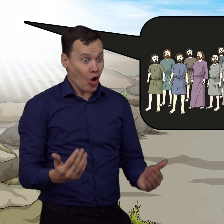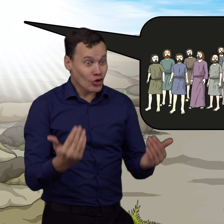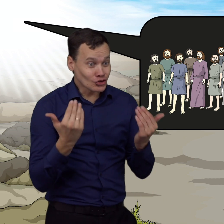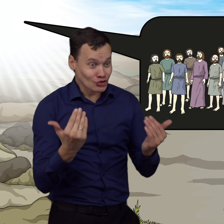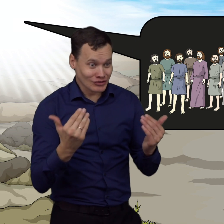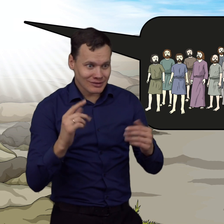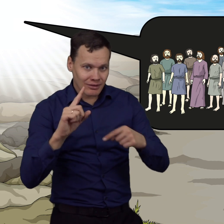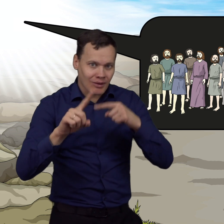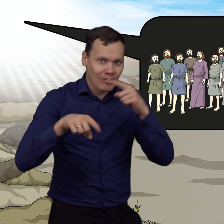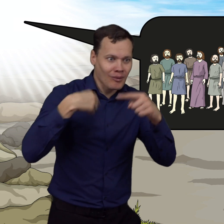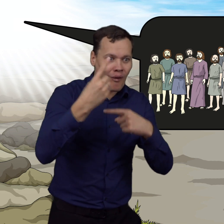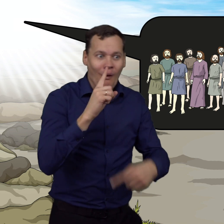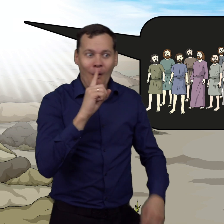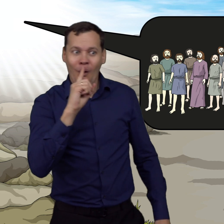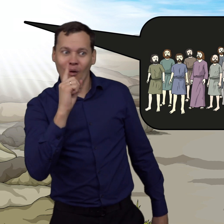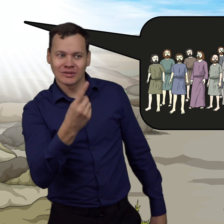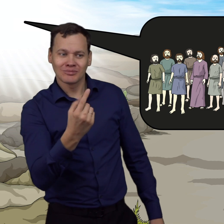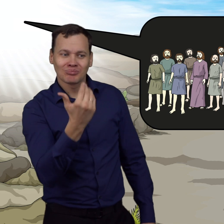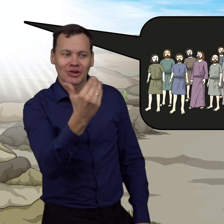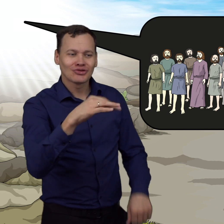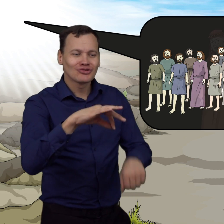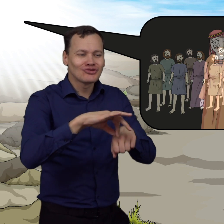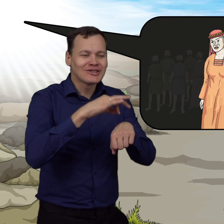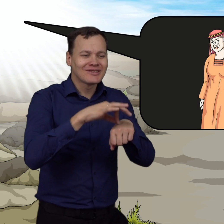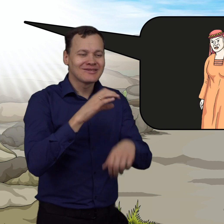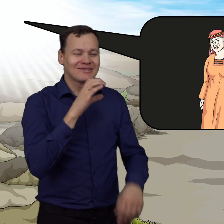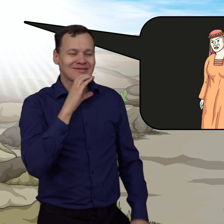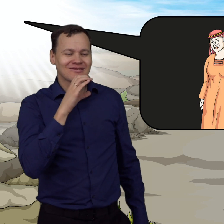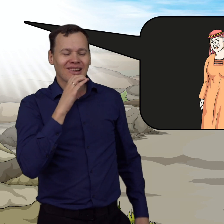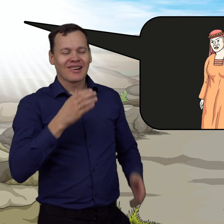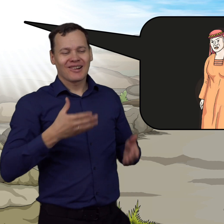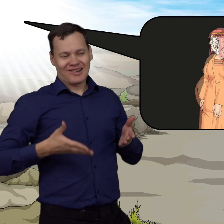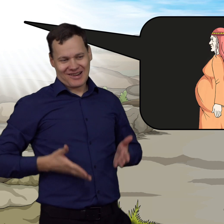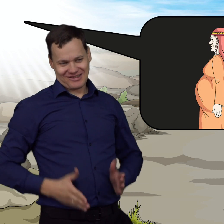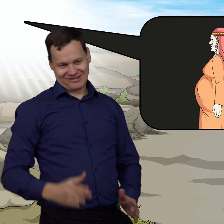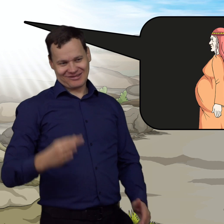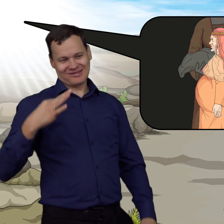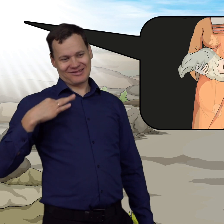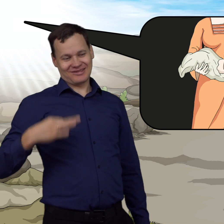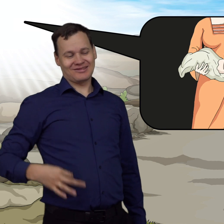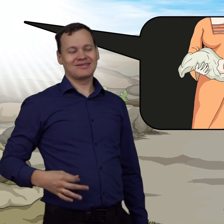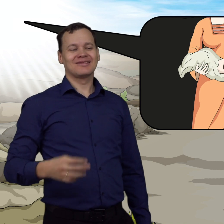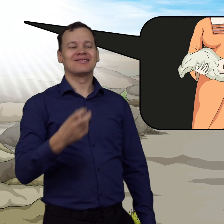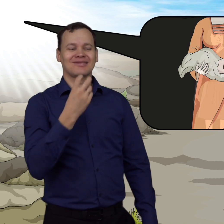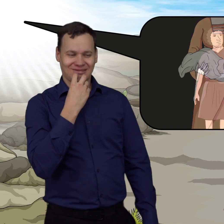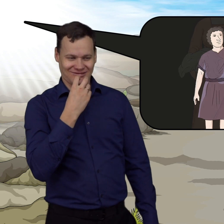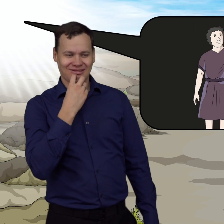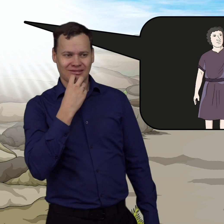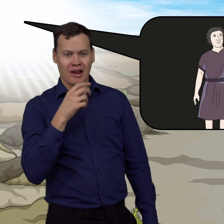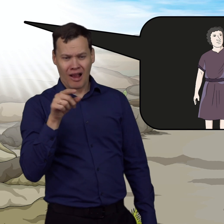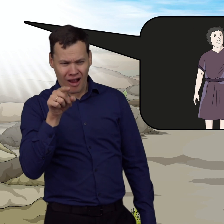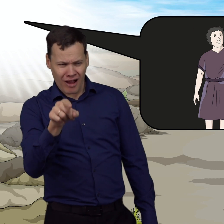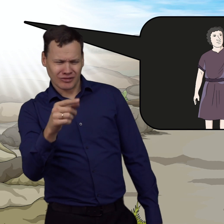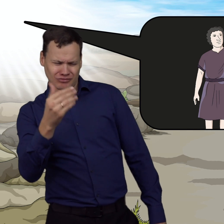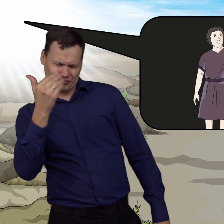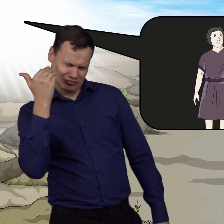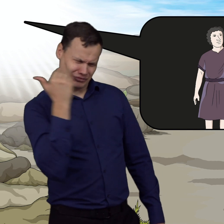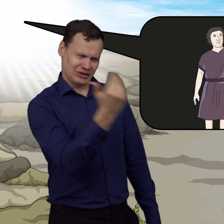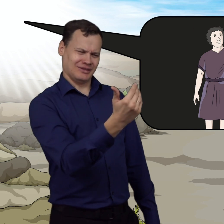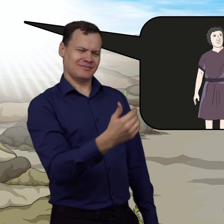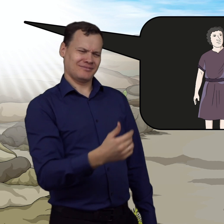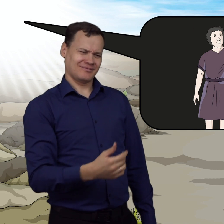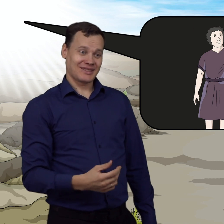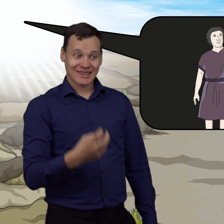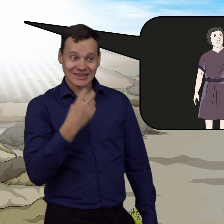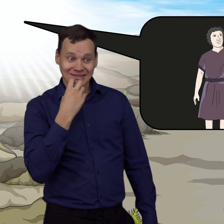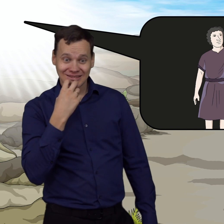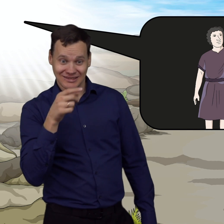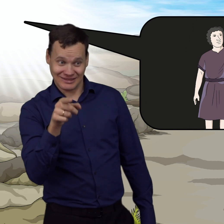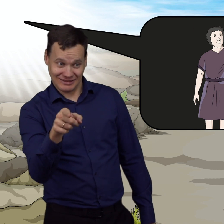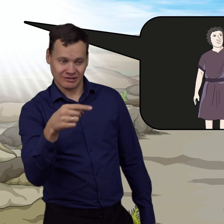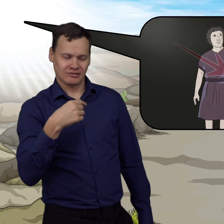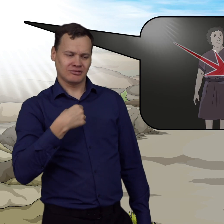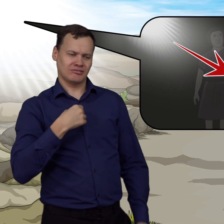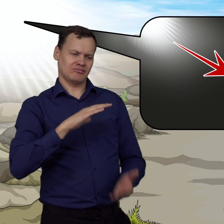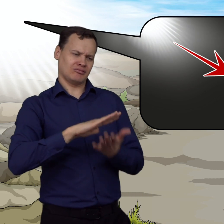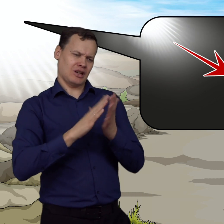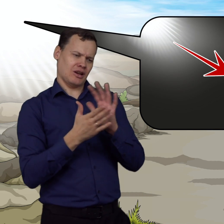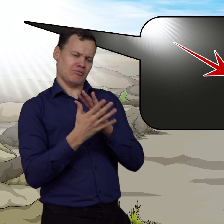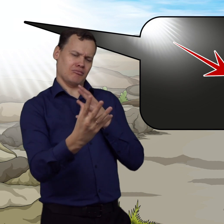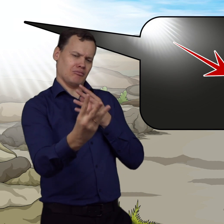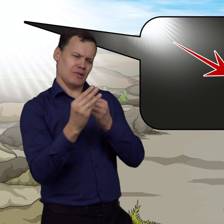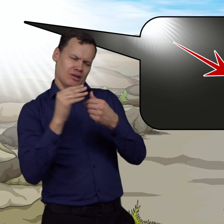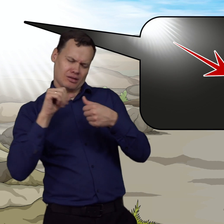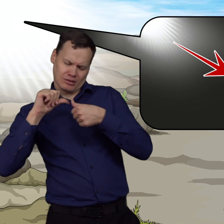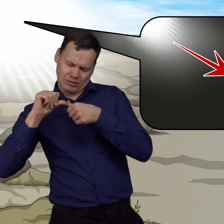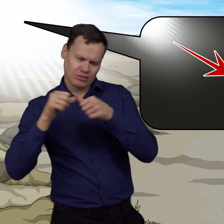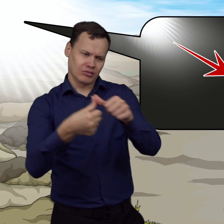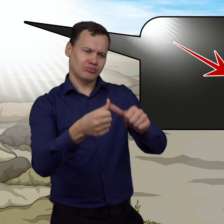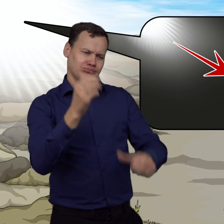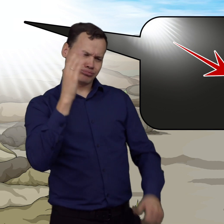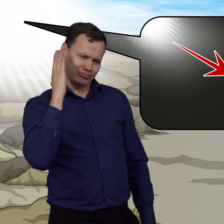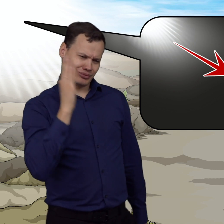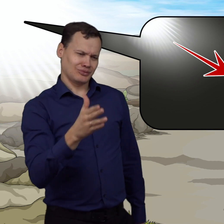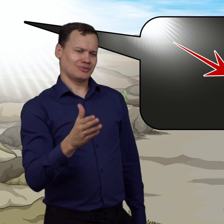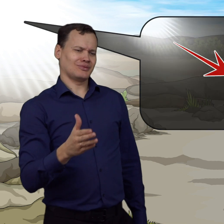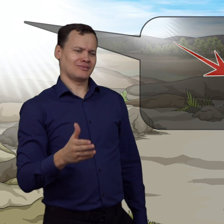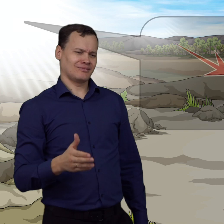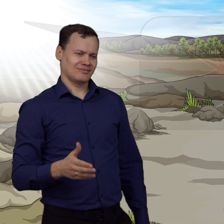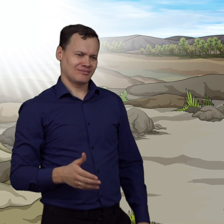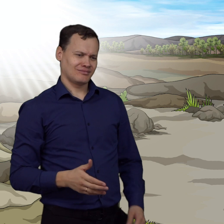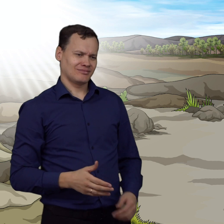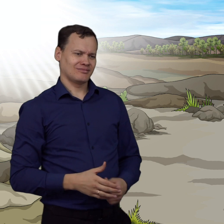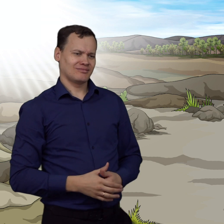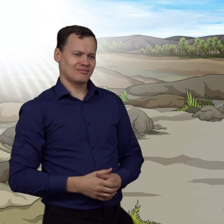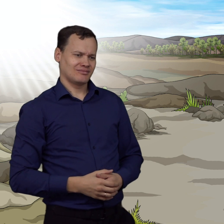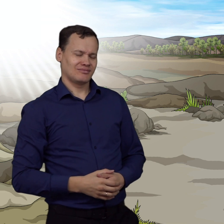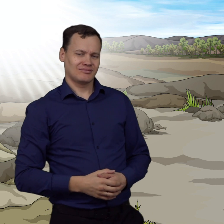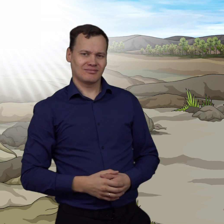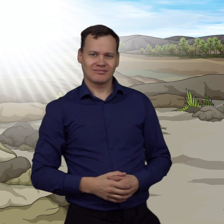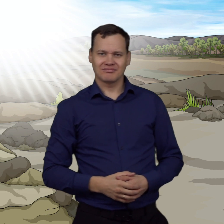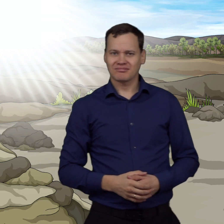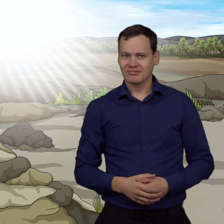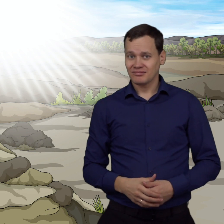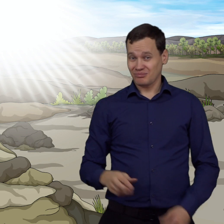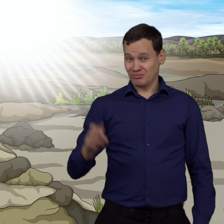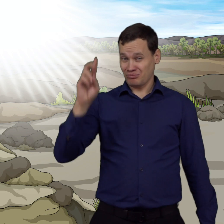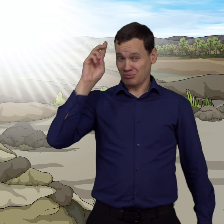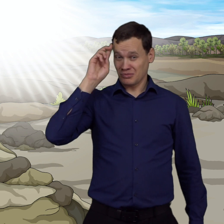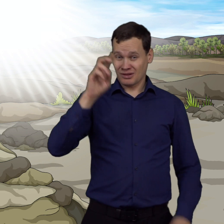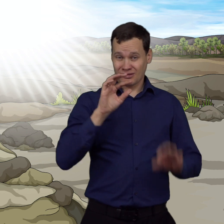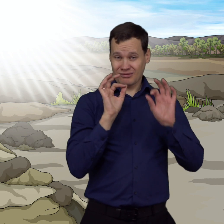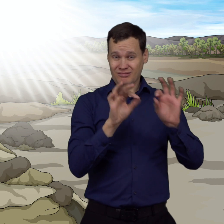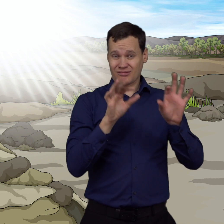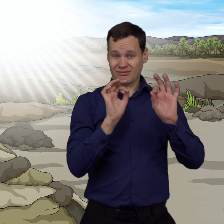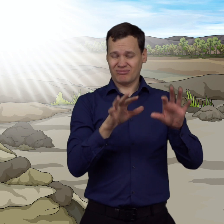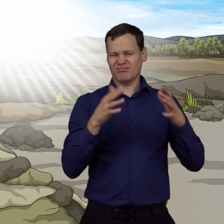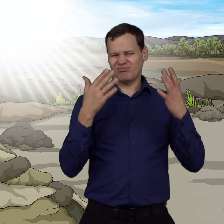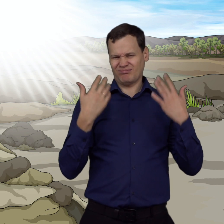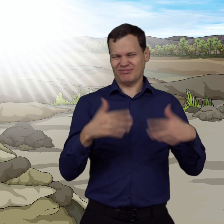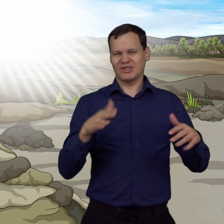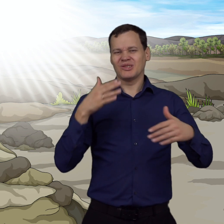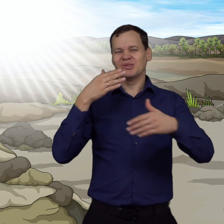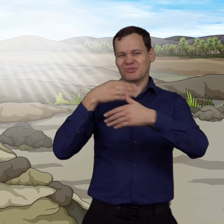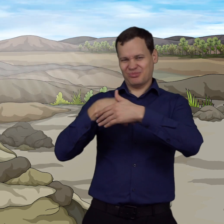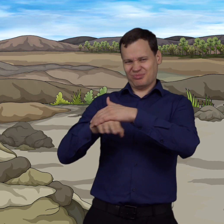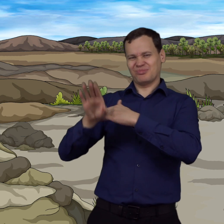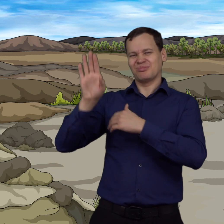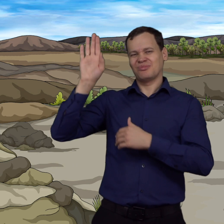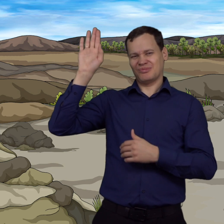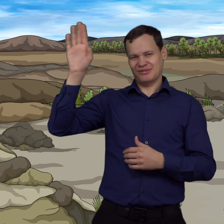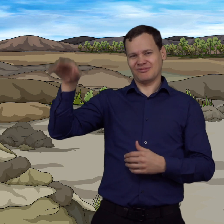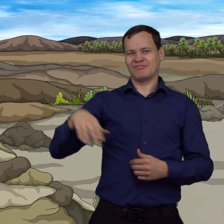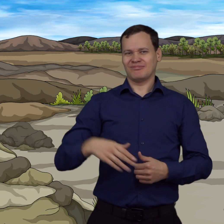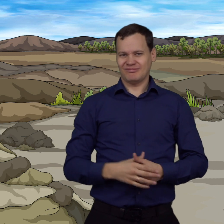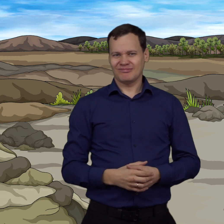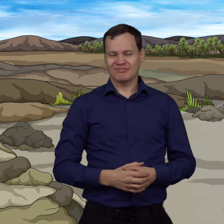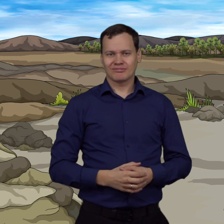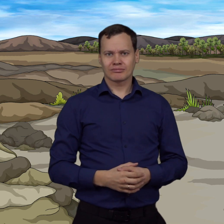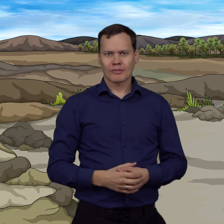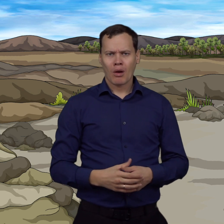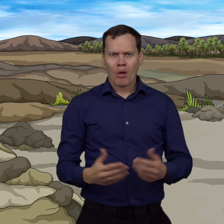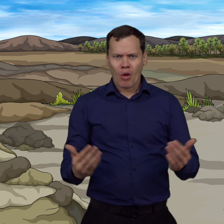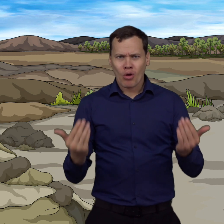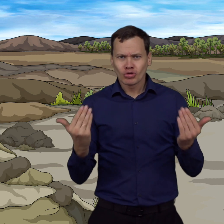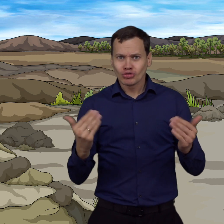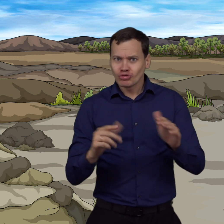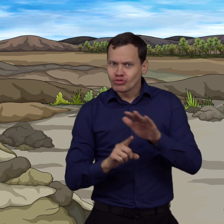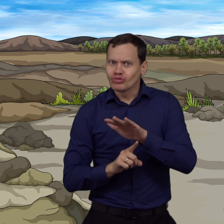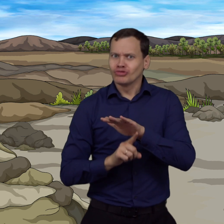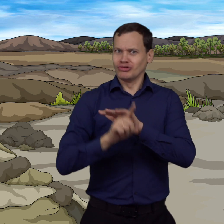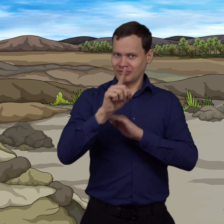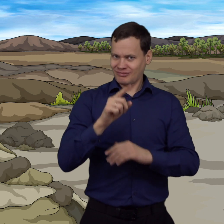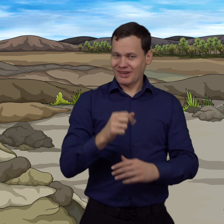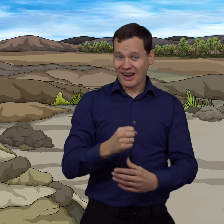But I will establish My covenant with Isaac, whom Sarah will bear to you at this time next year.” When He had finished speaking with Abraham, God went up from him.